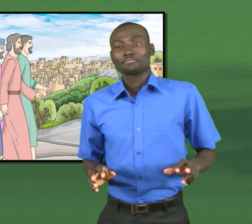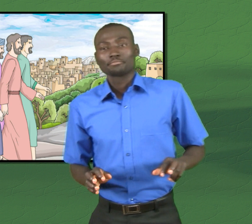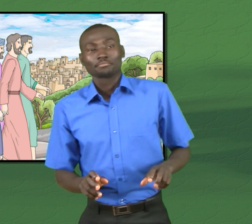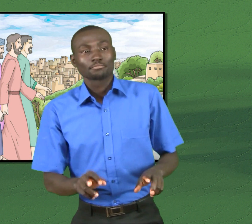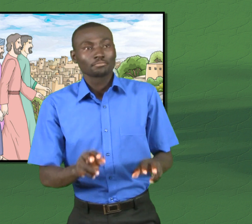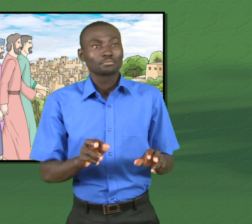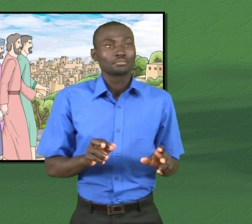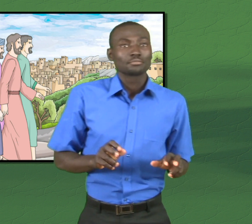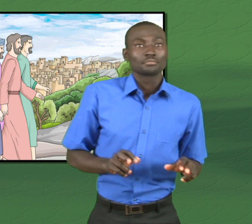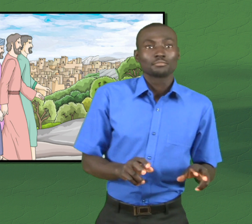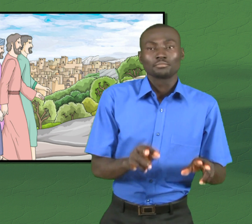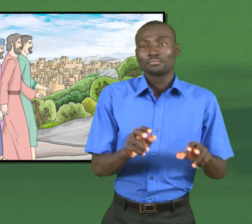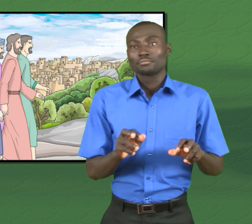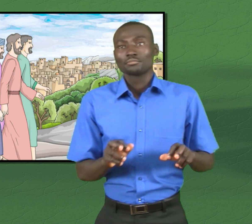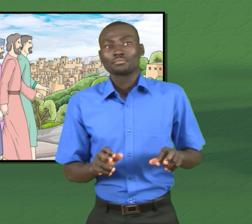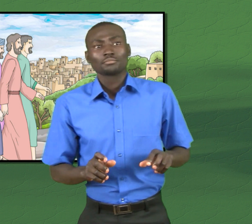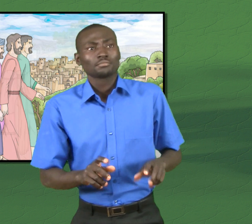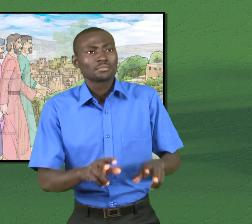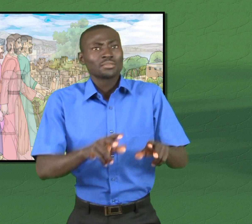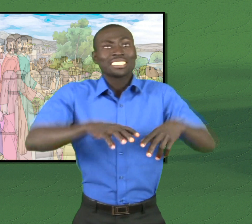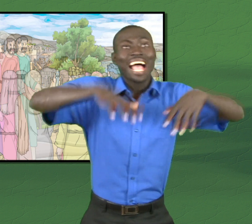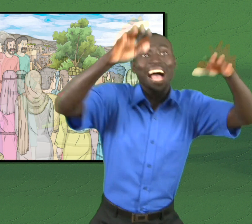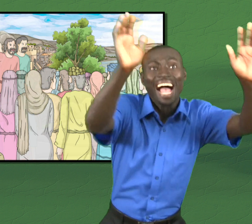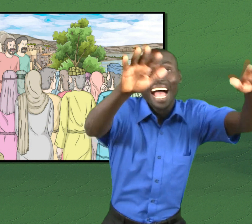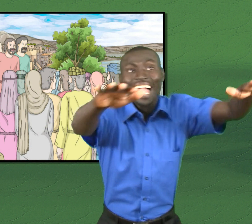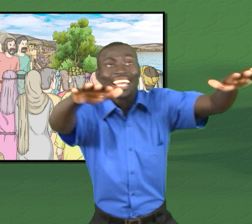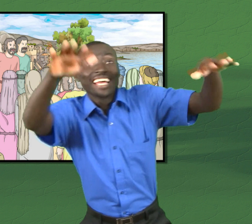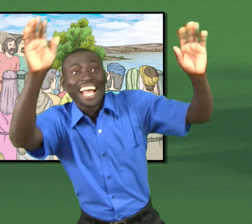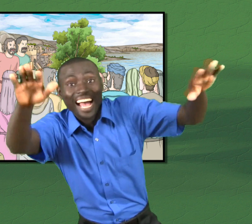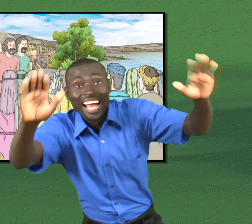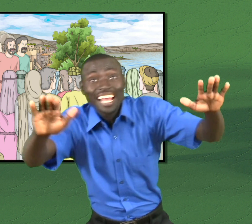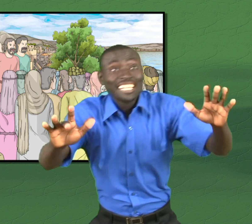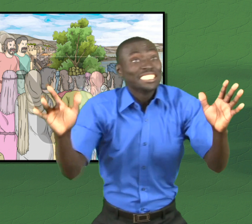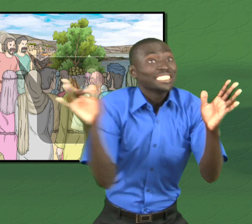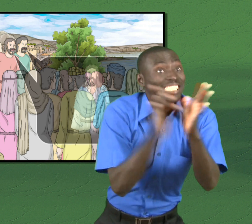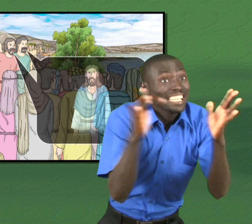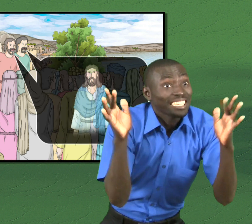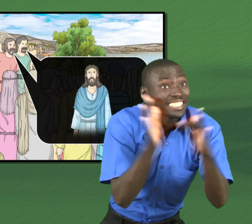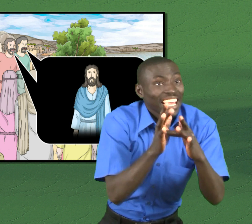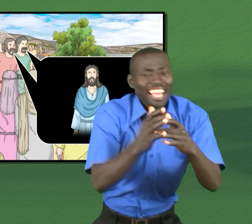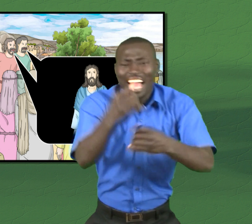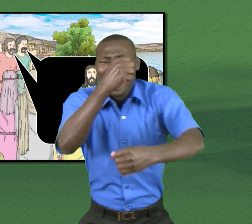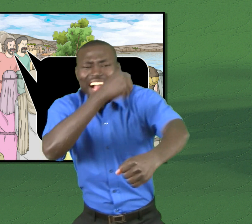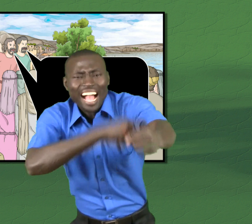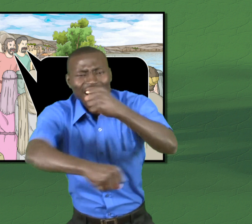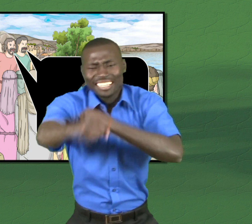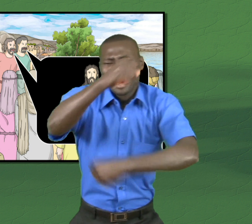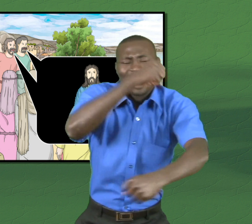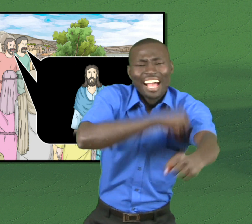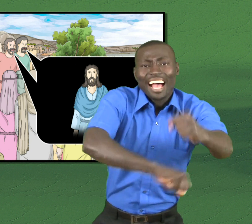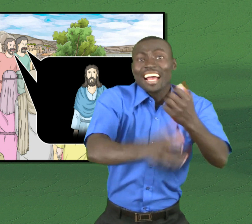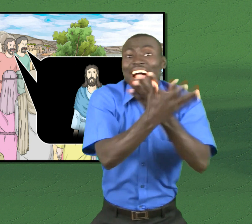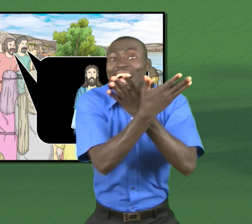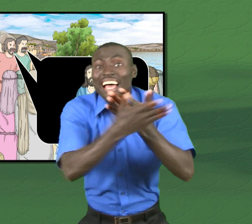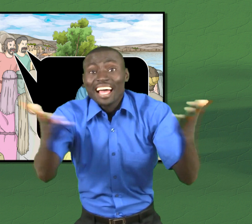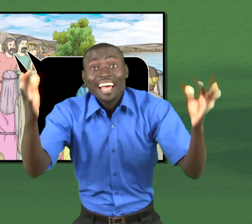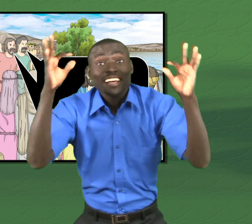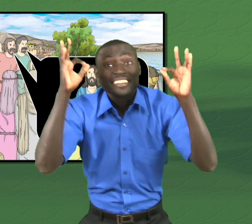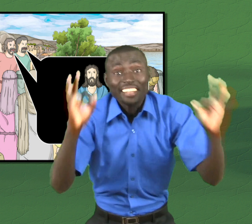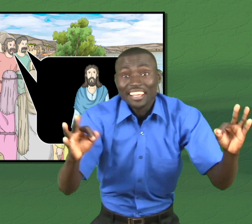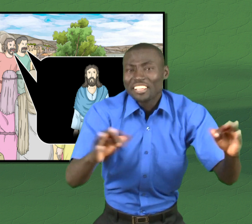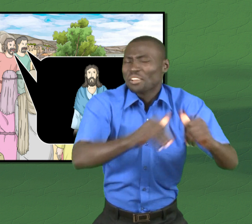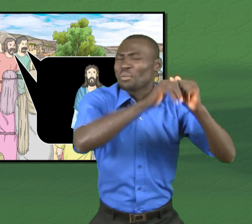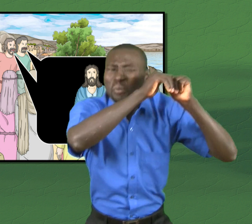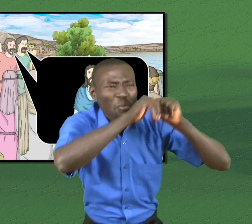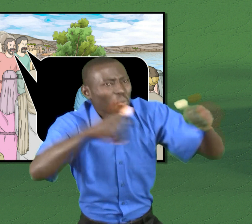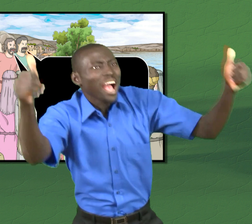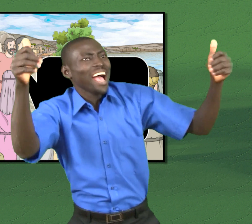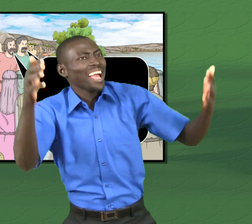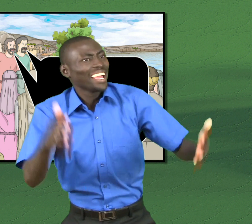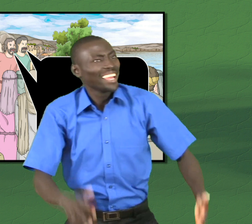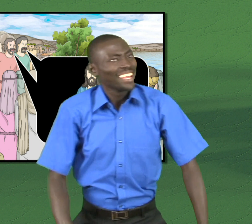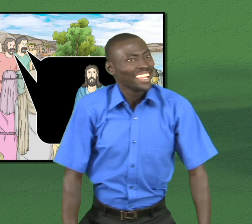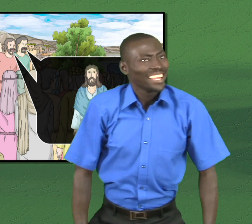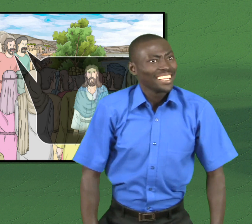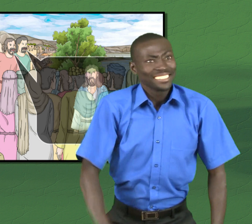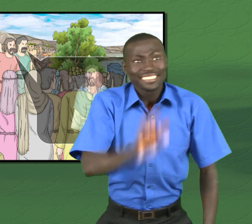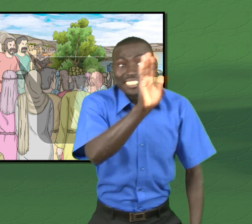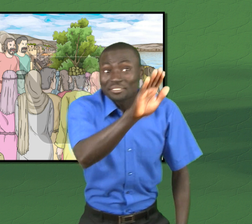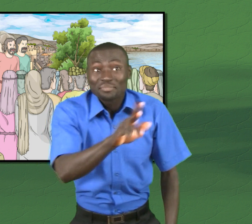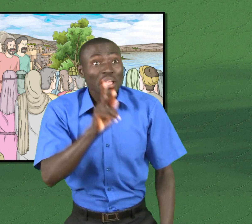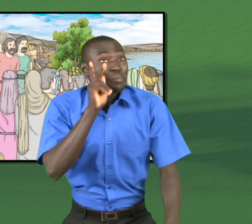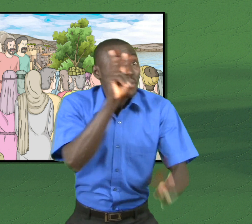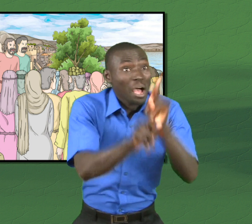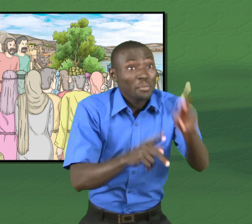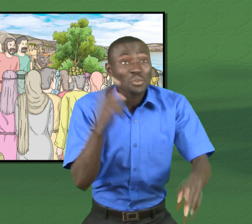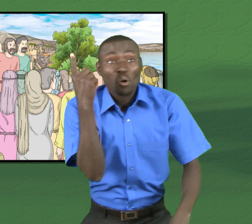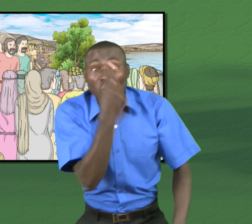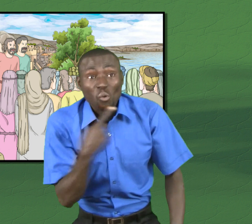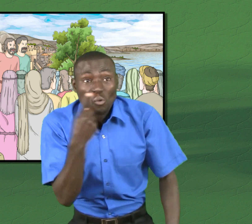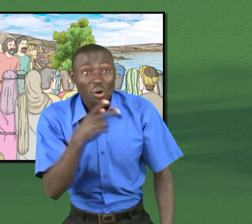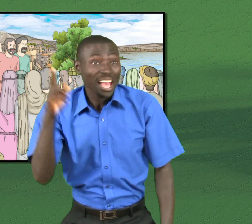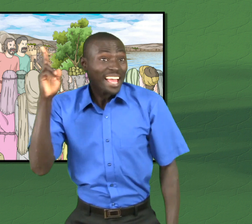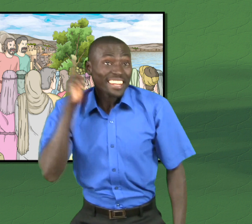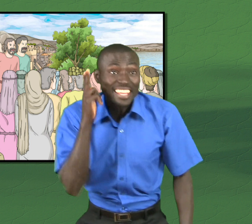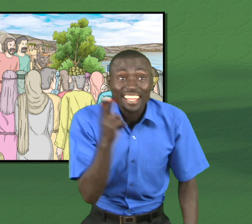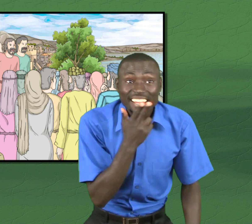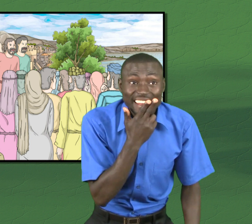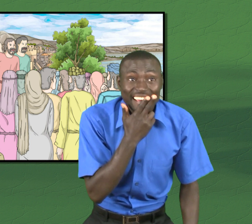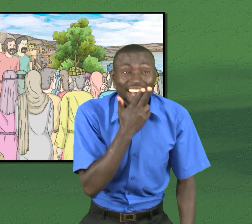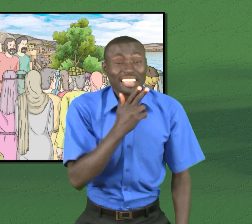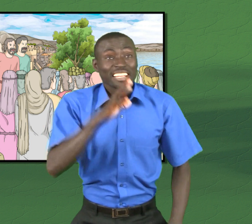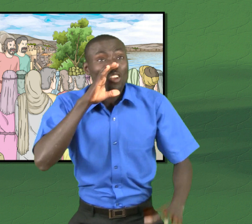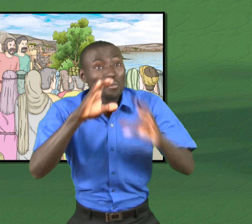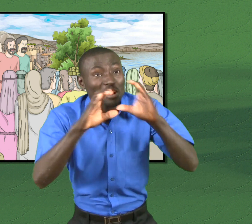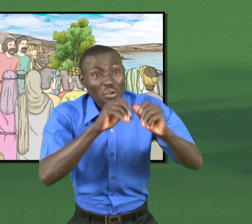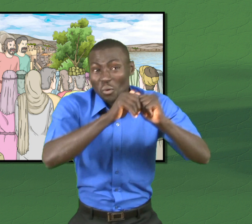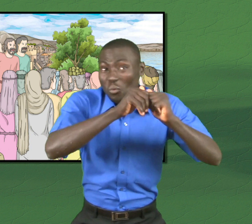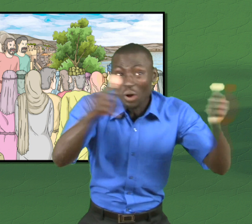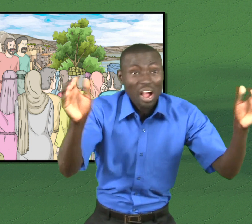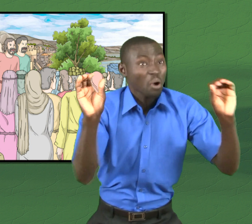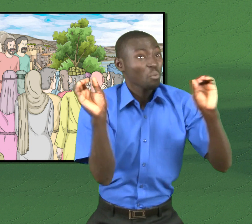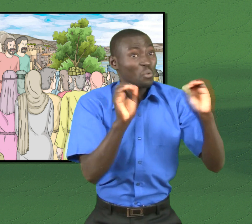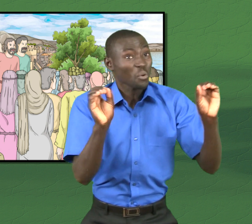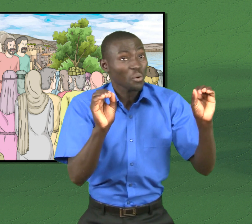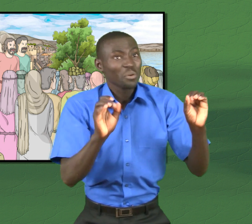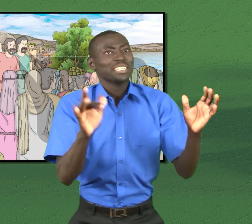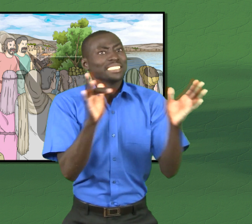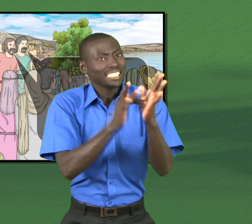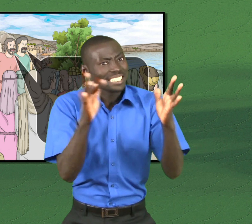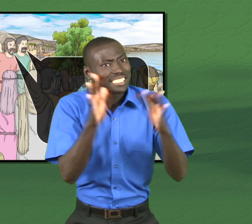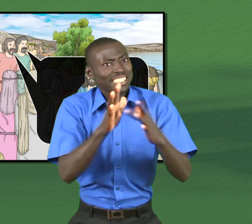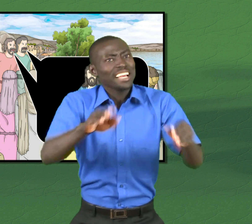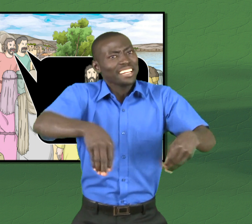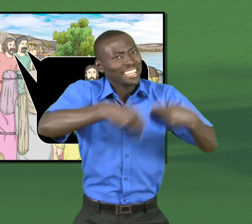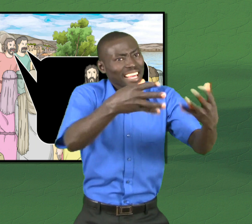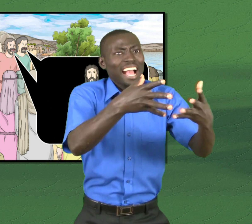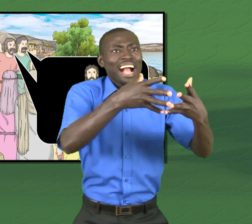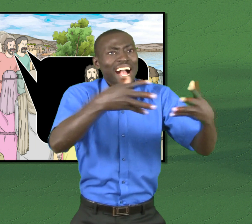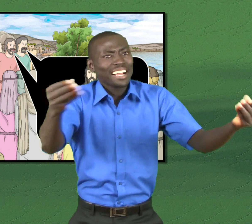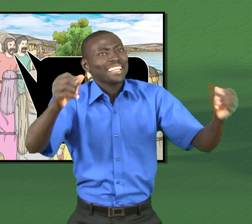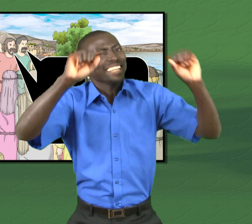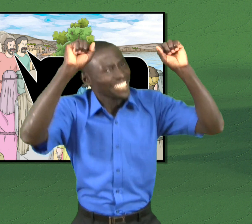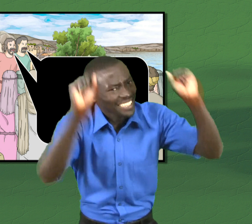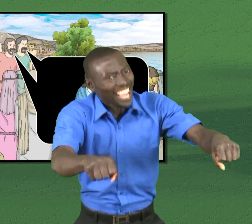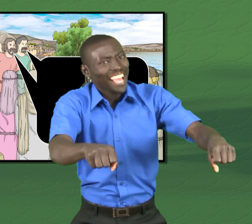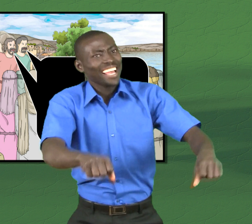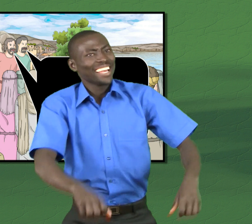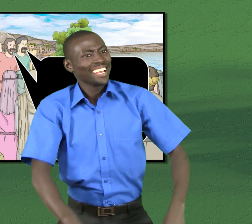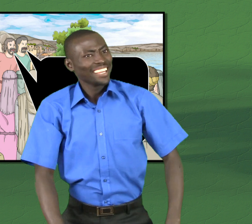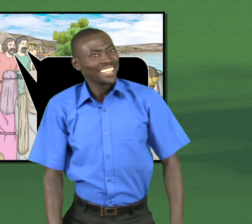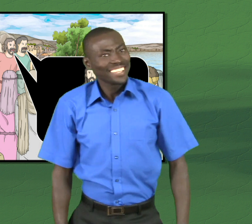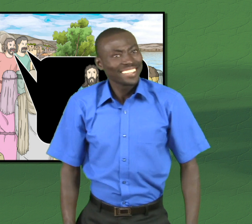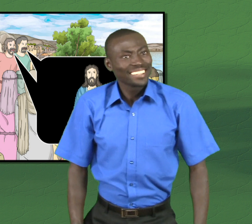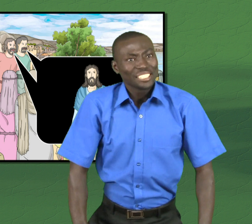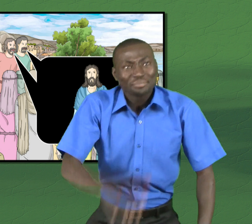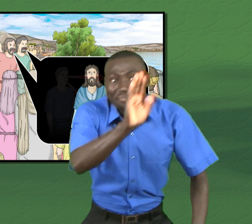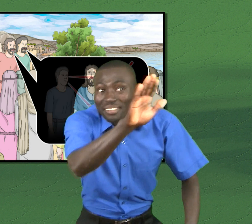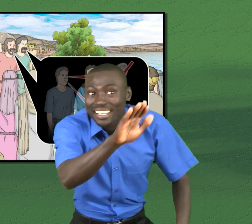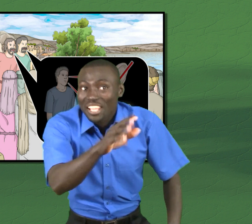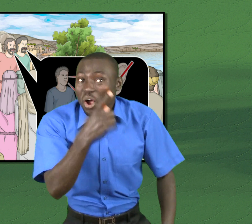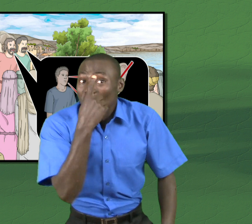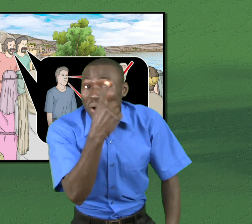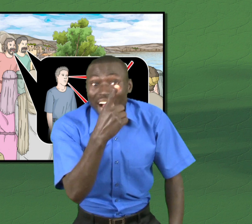The people were utterly astonished and said, “He has done all things well!